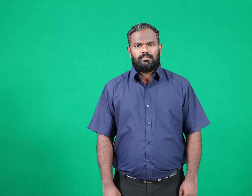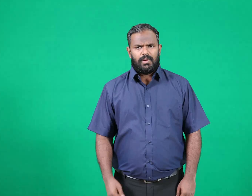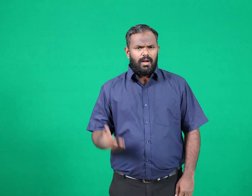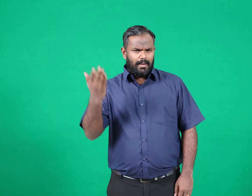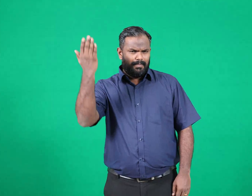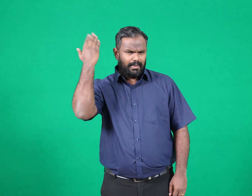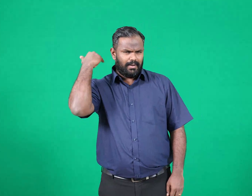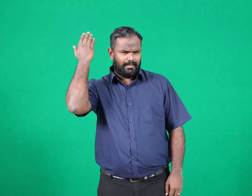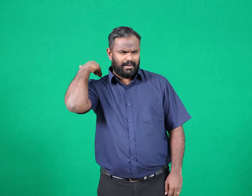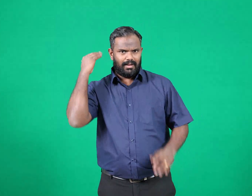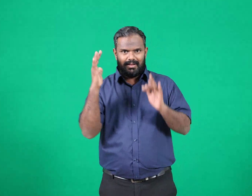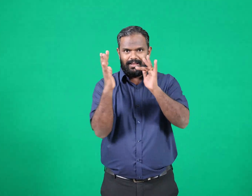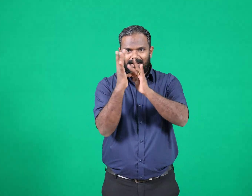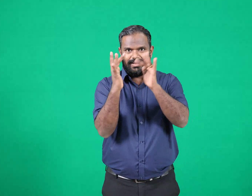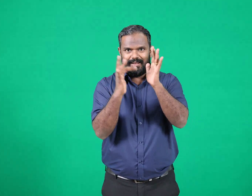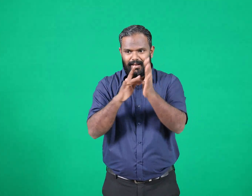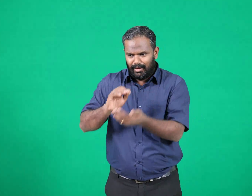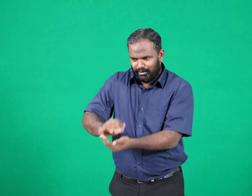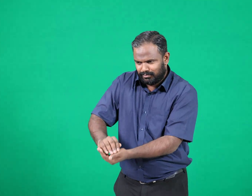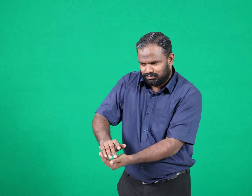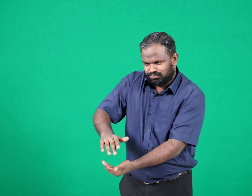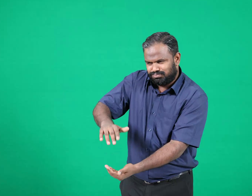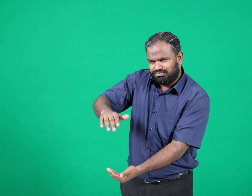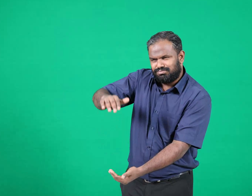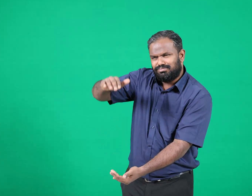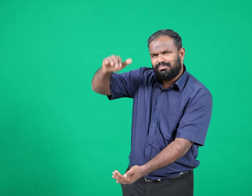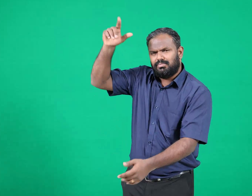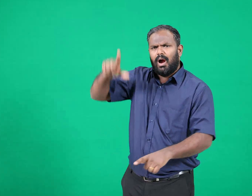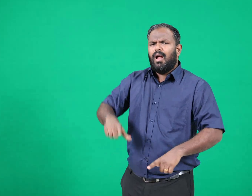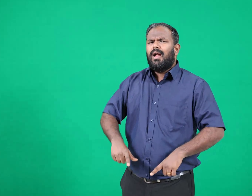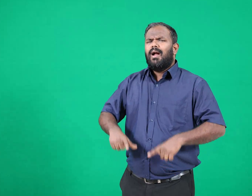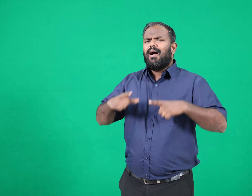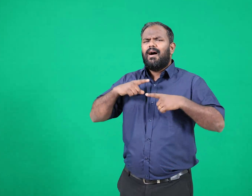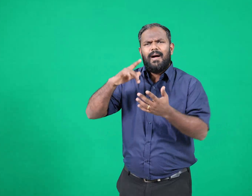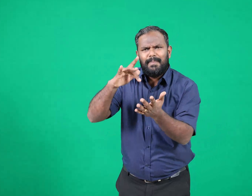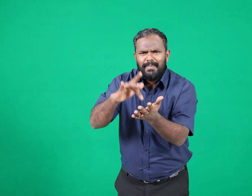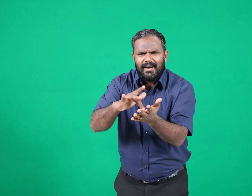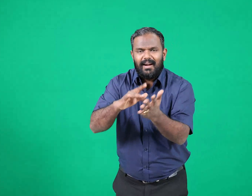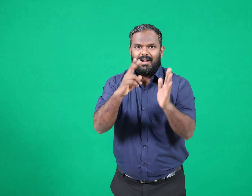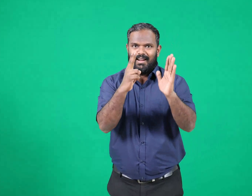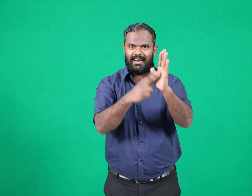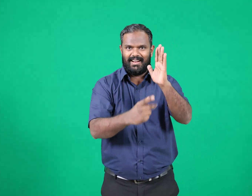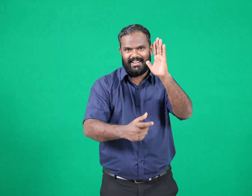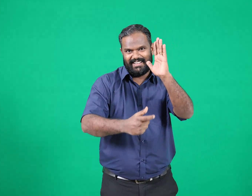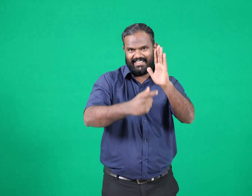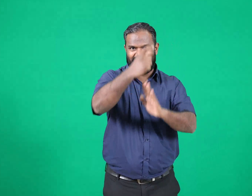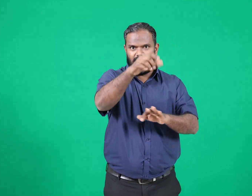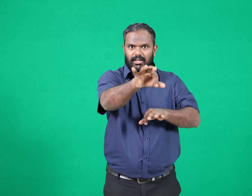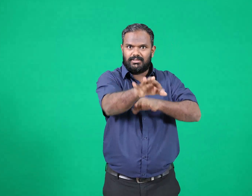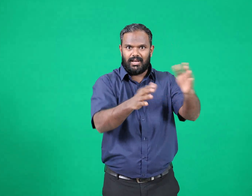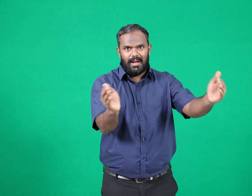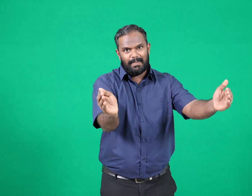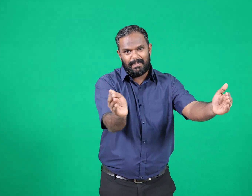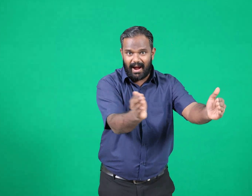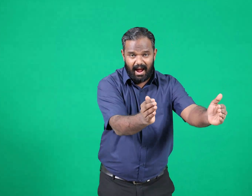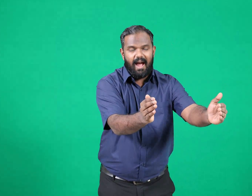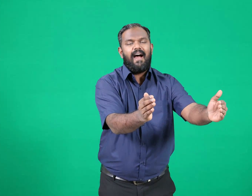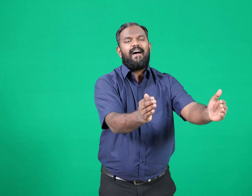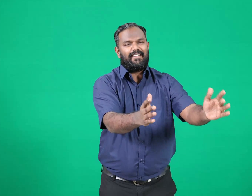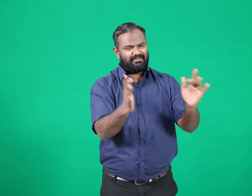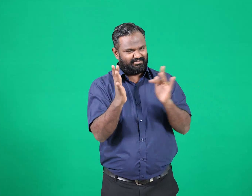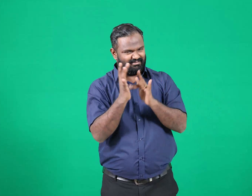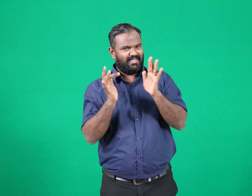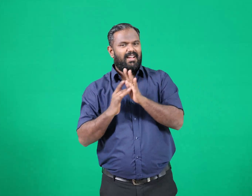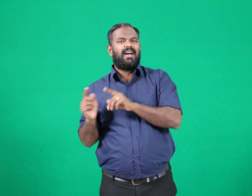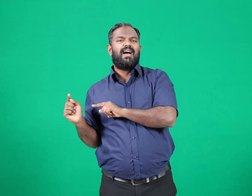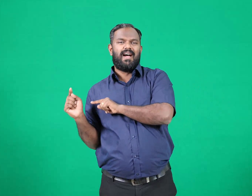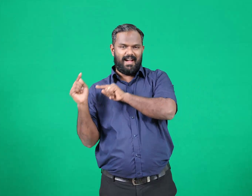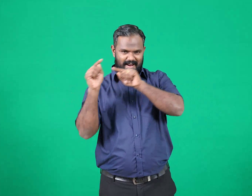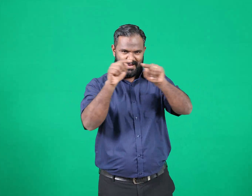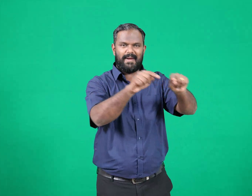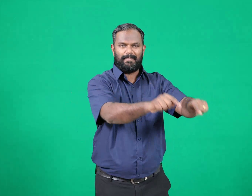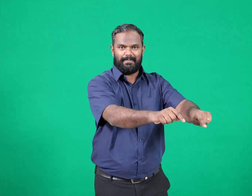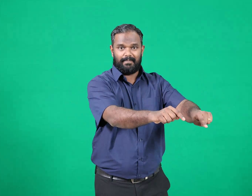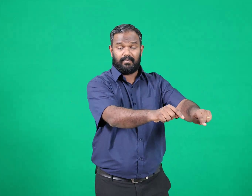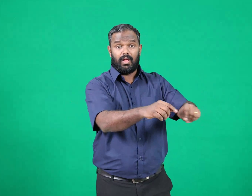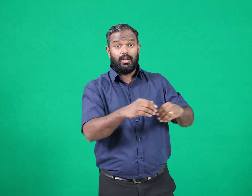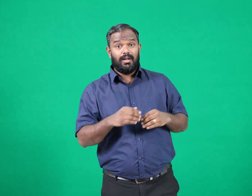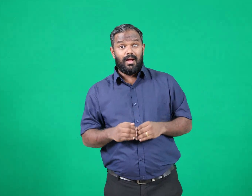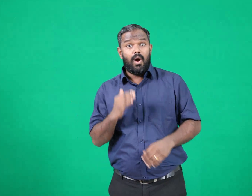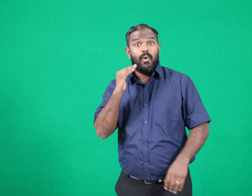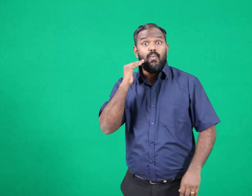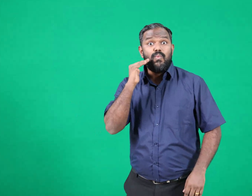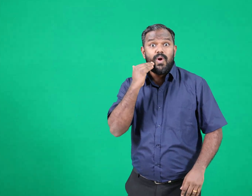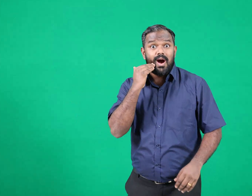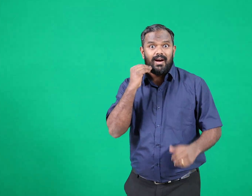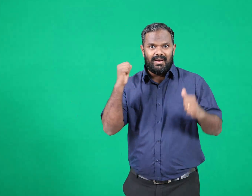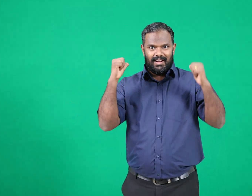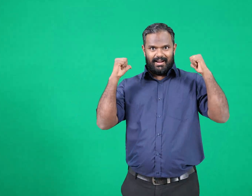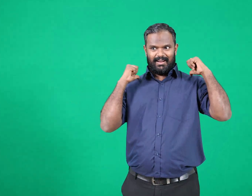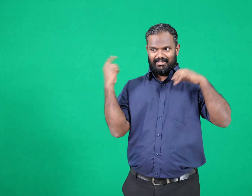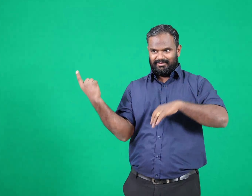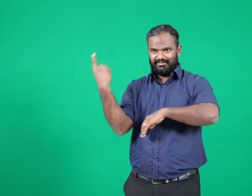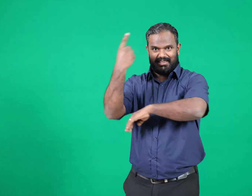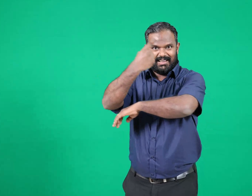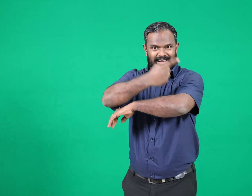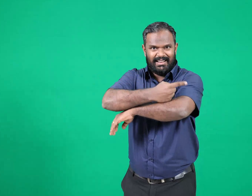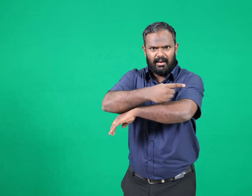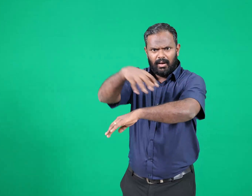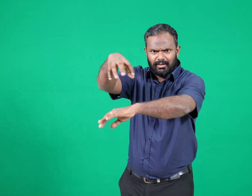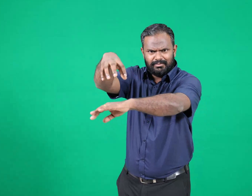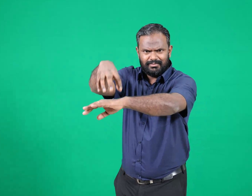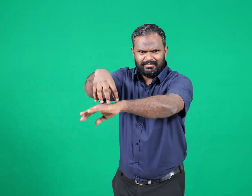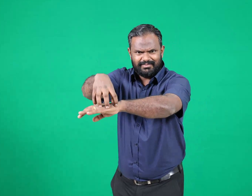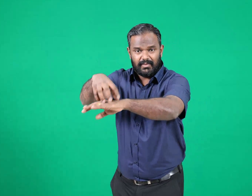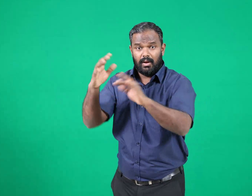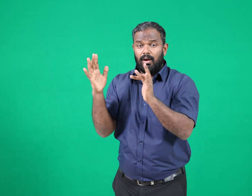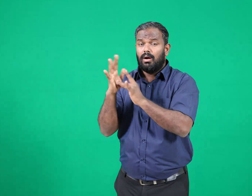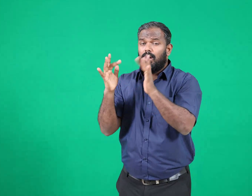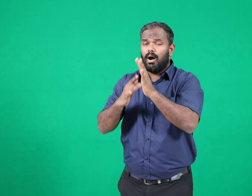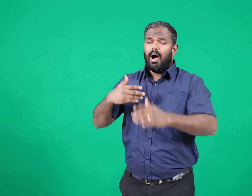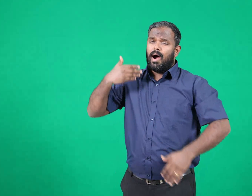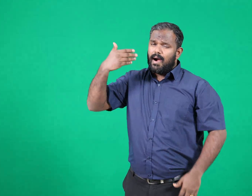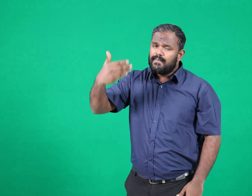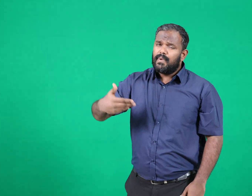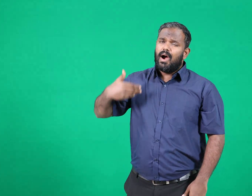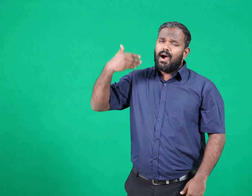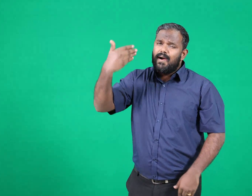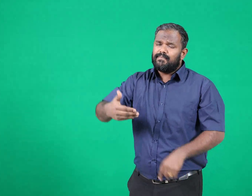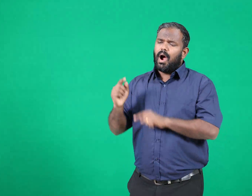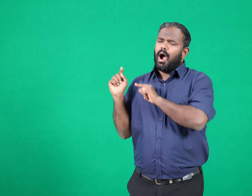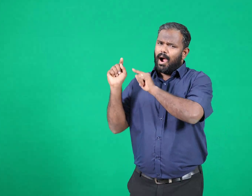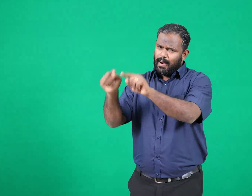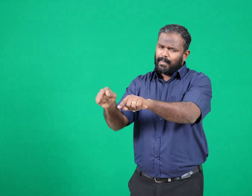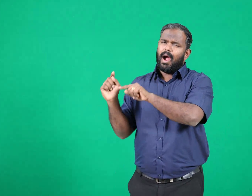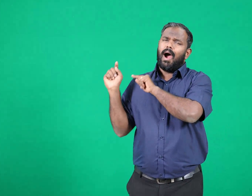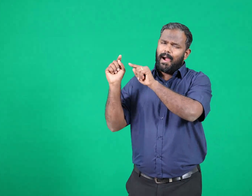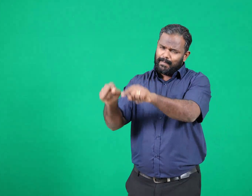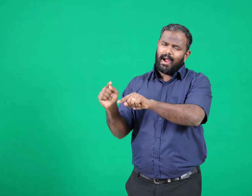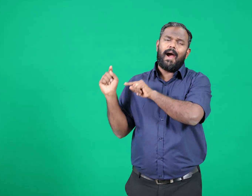Then Jesus came to Nazareth, where He had been brought up.